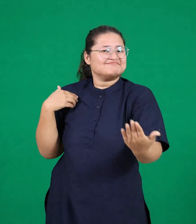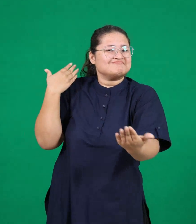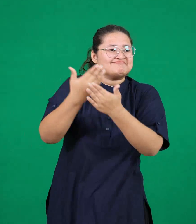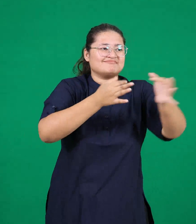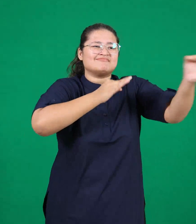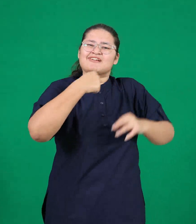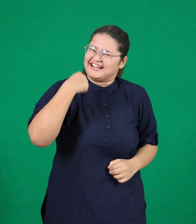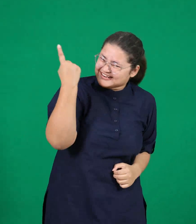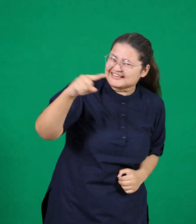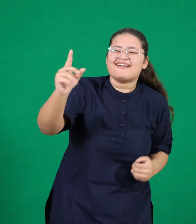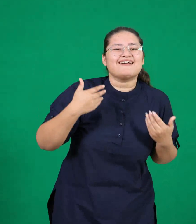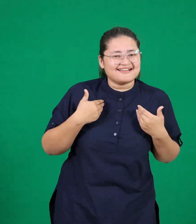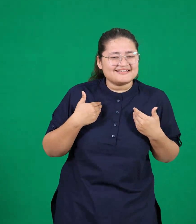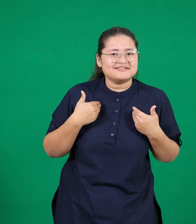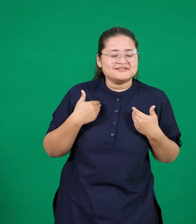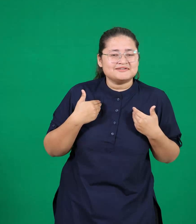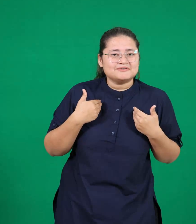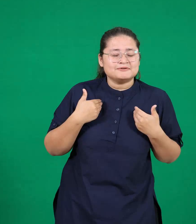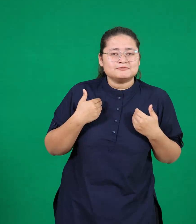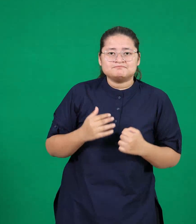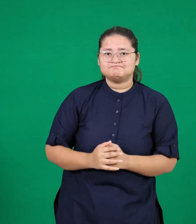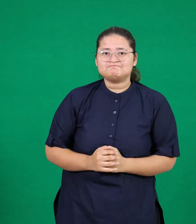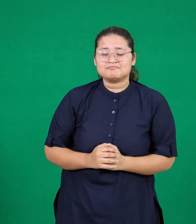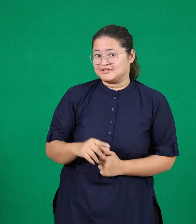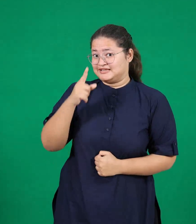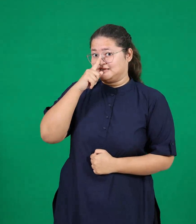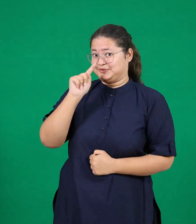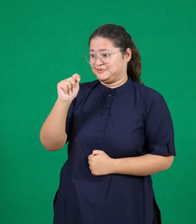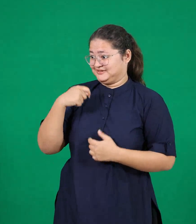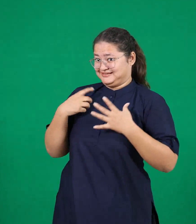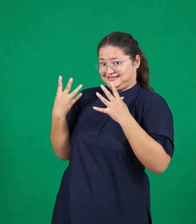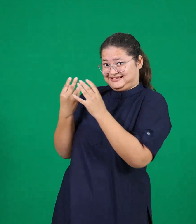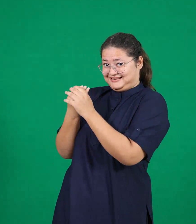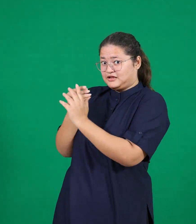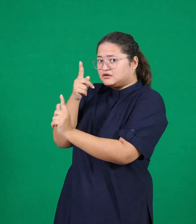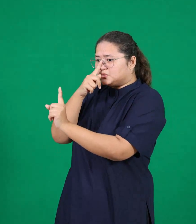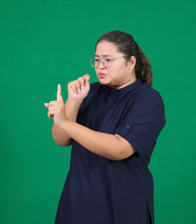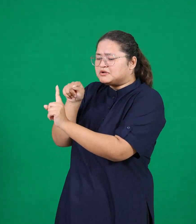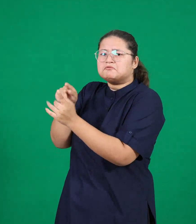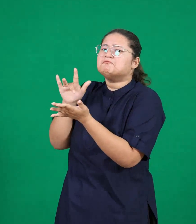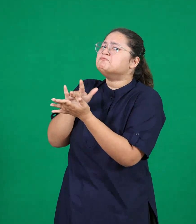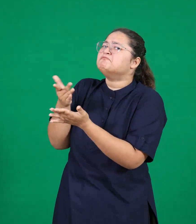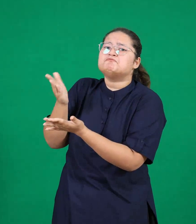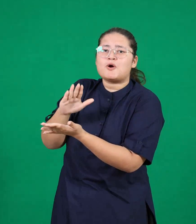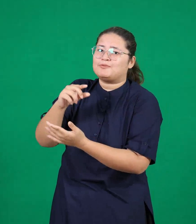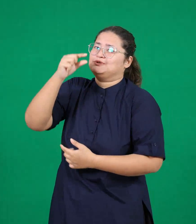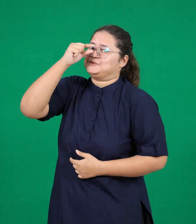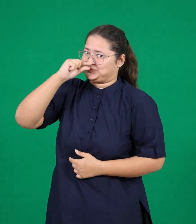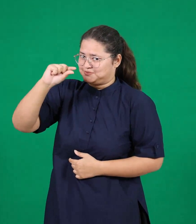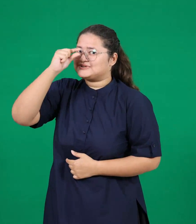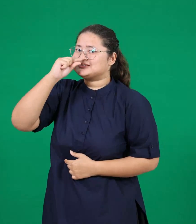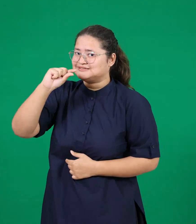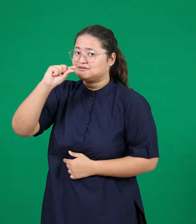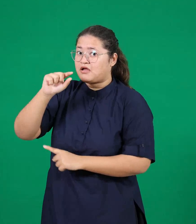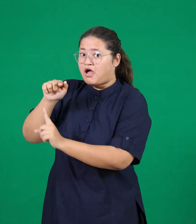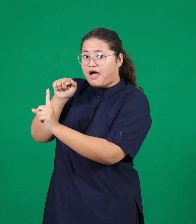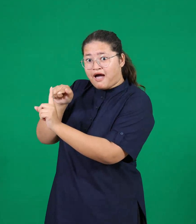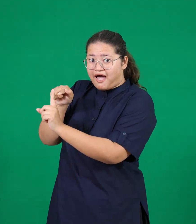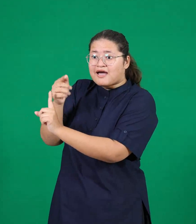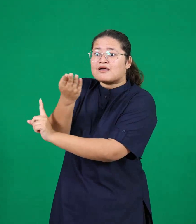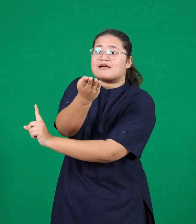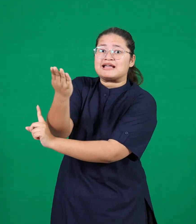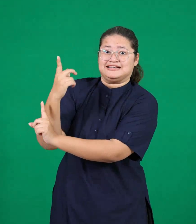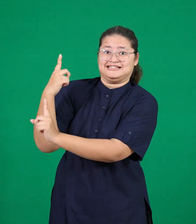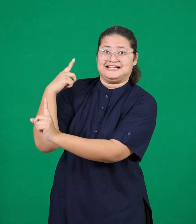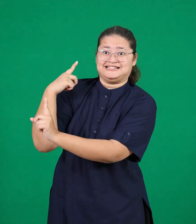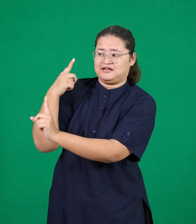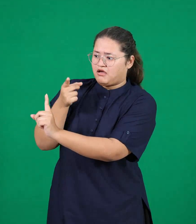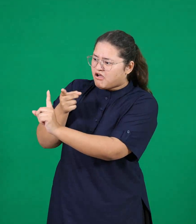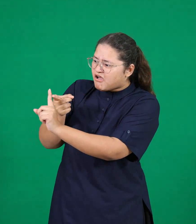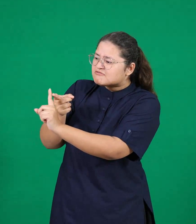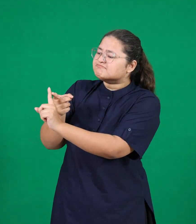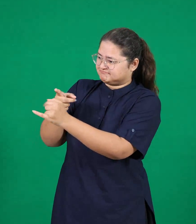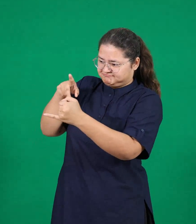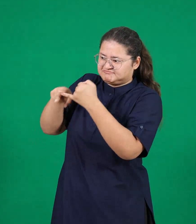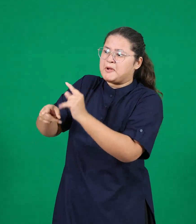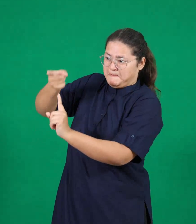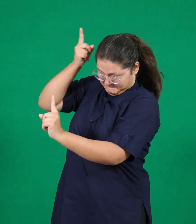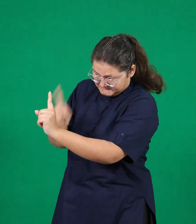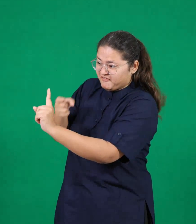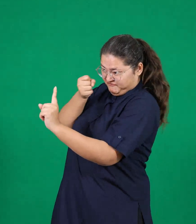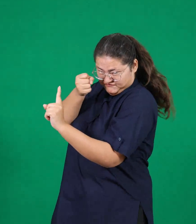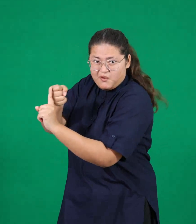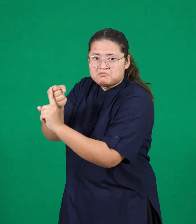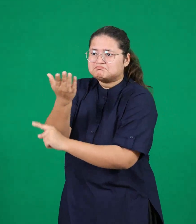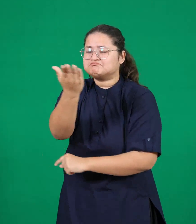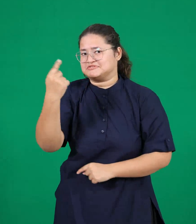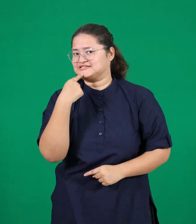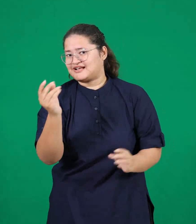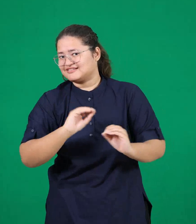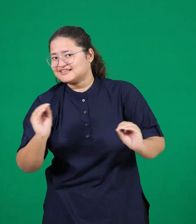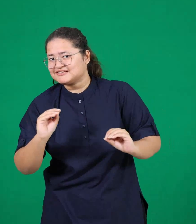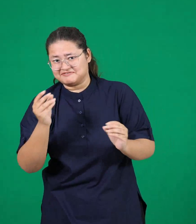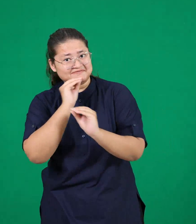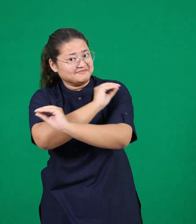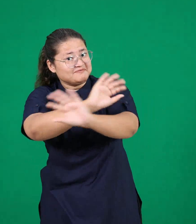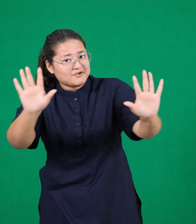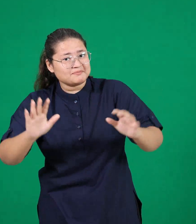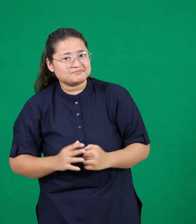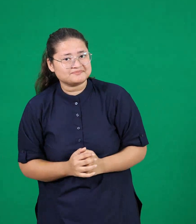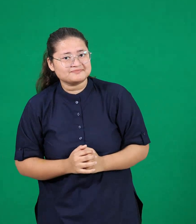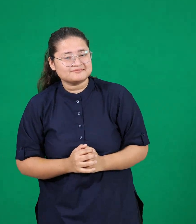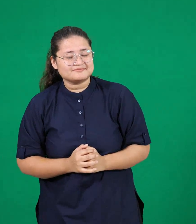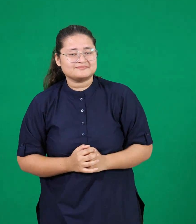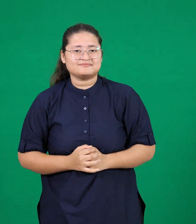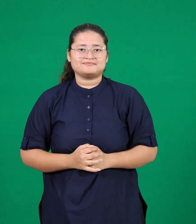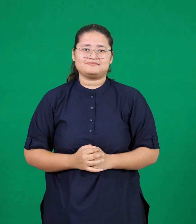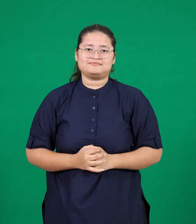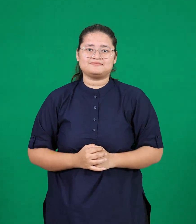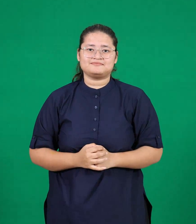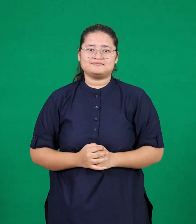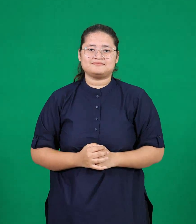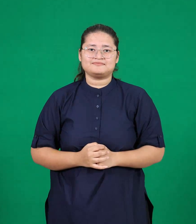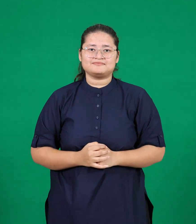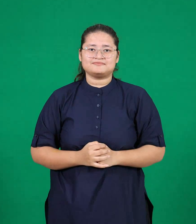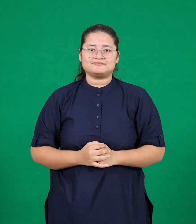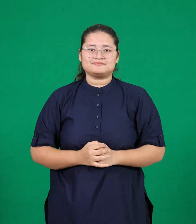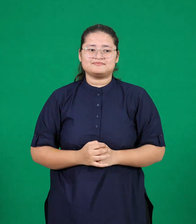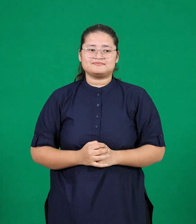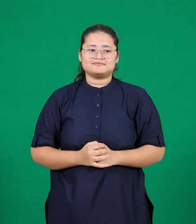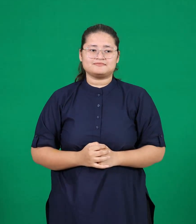Yet not even Titus, who was with me, was compelled to be circumcised, even though he was a Greek.